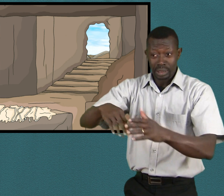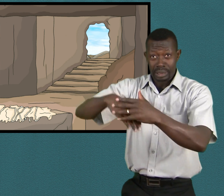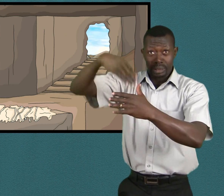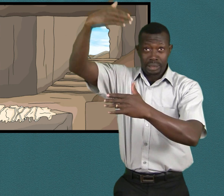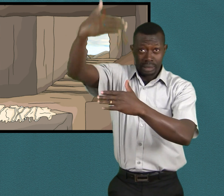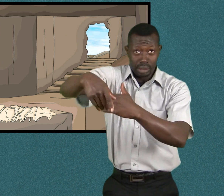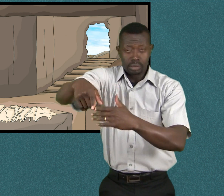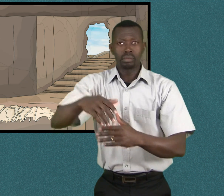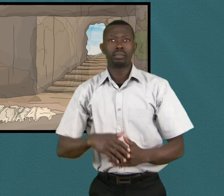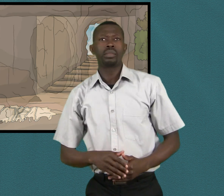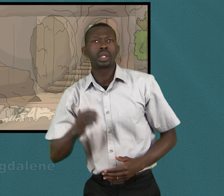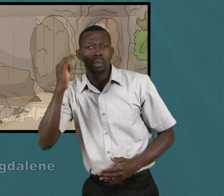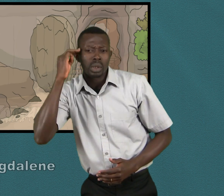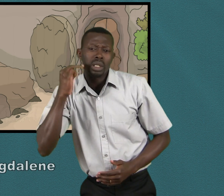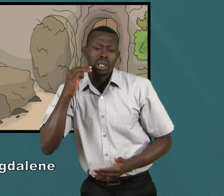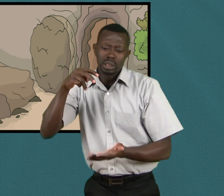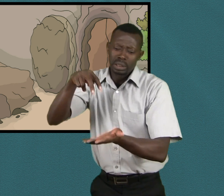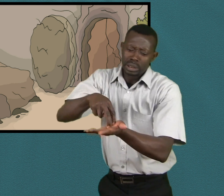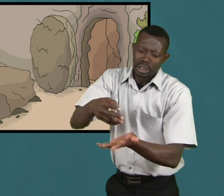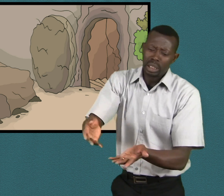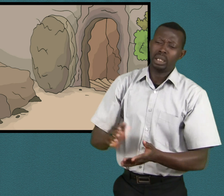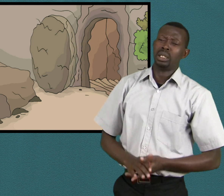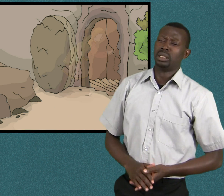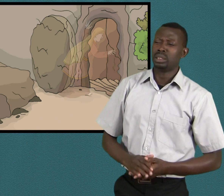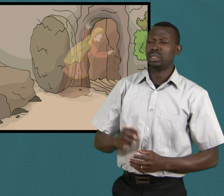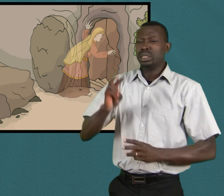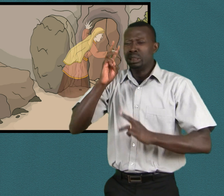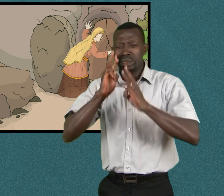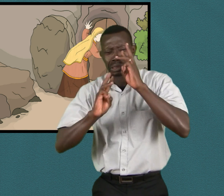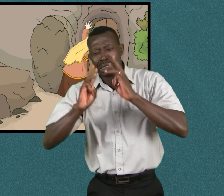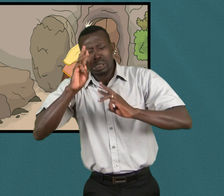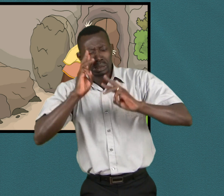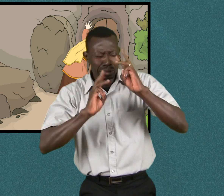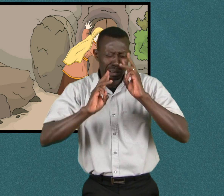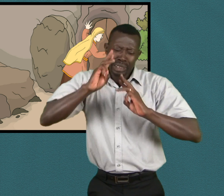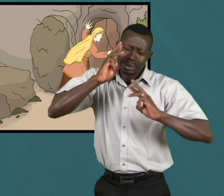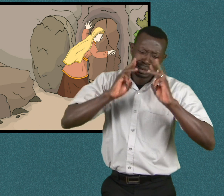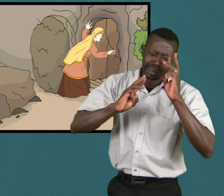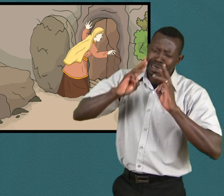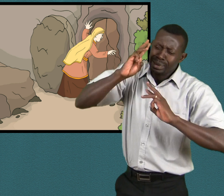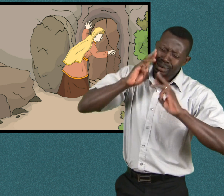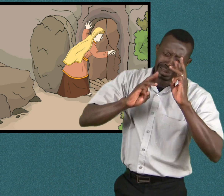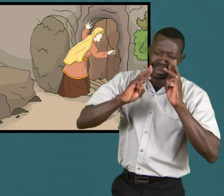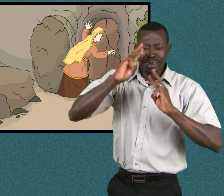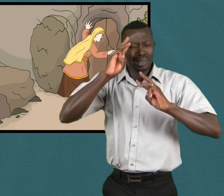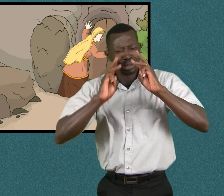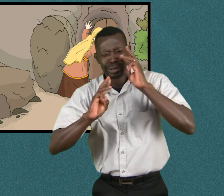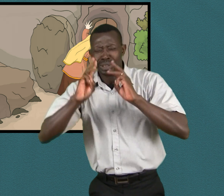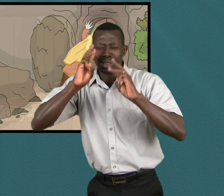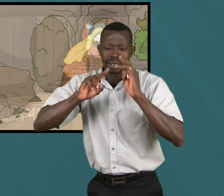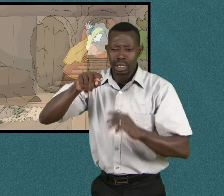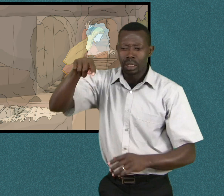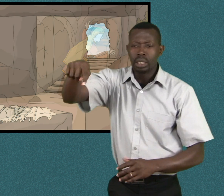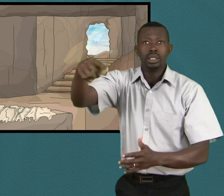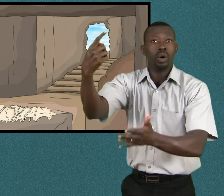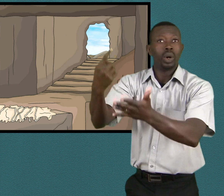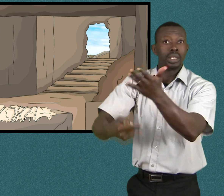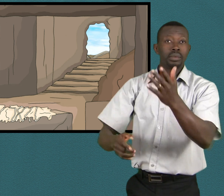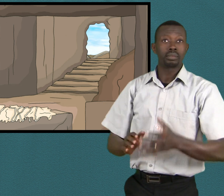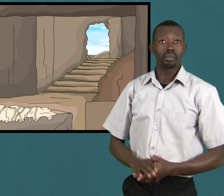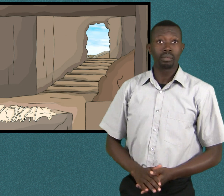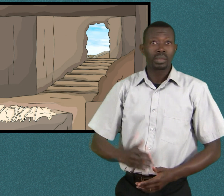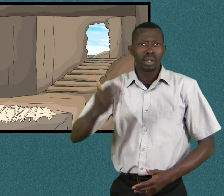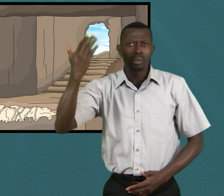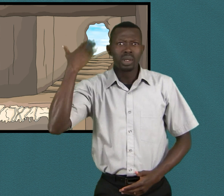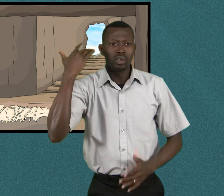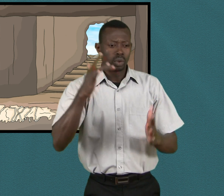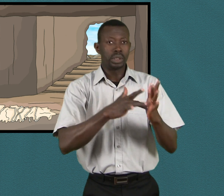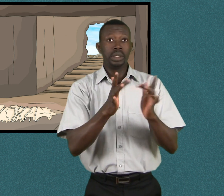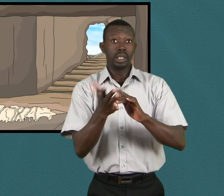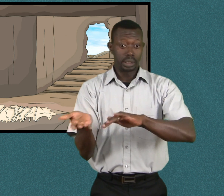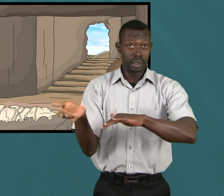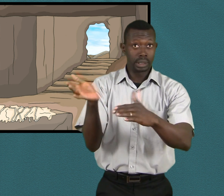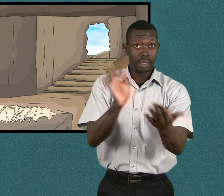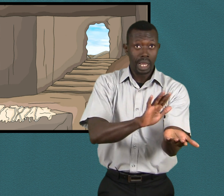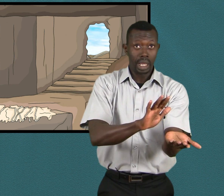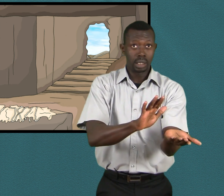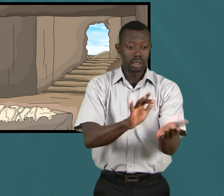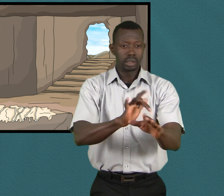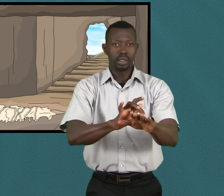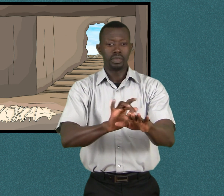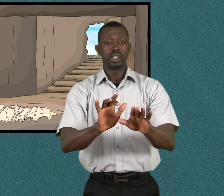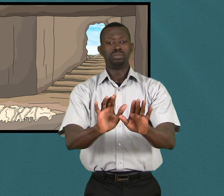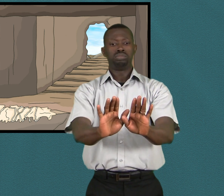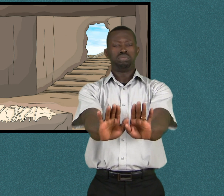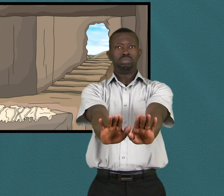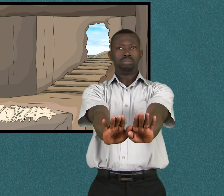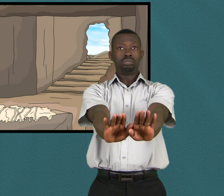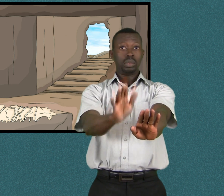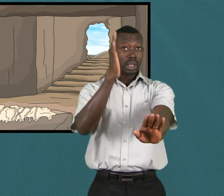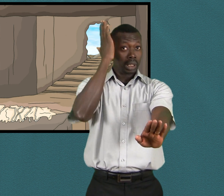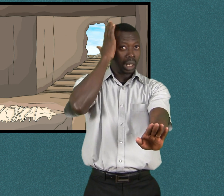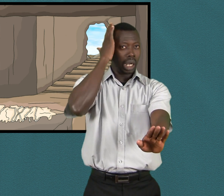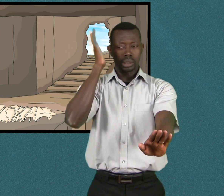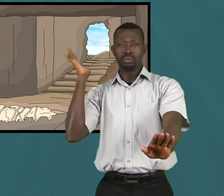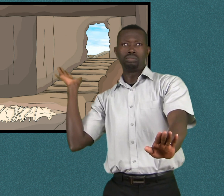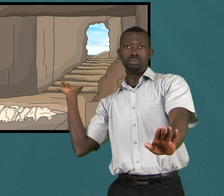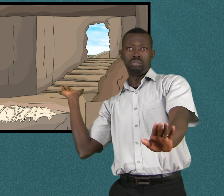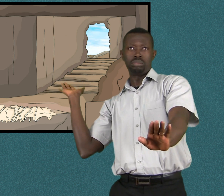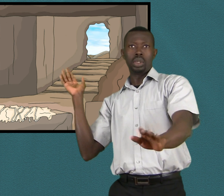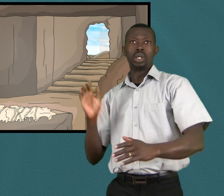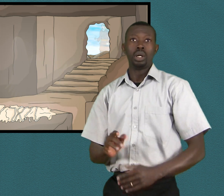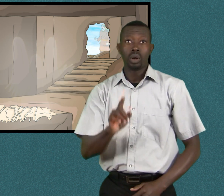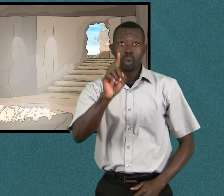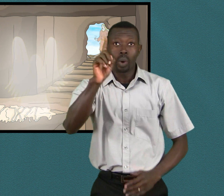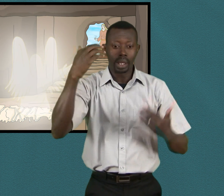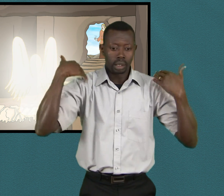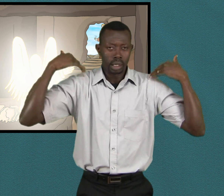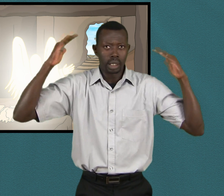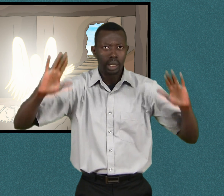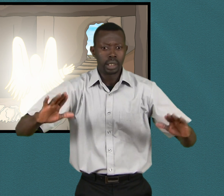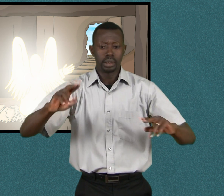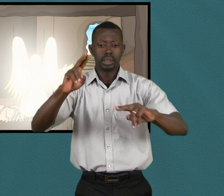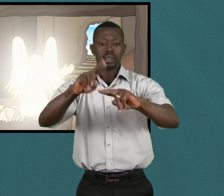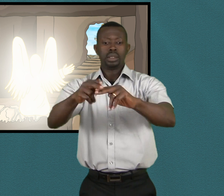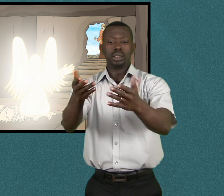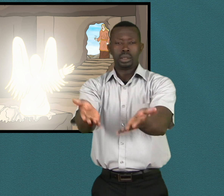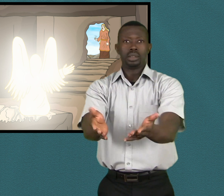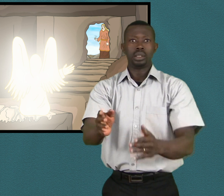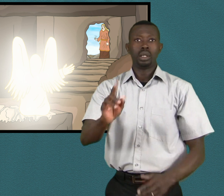But Mary stood outside the tomb weeping.